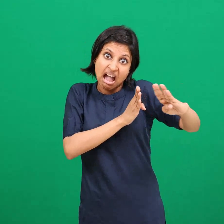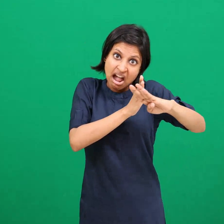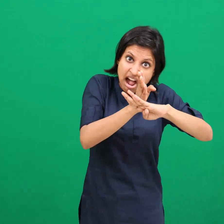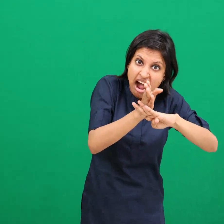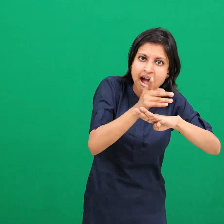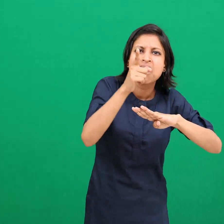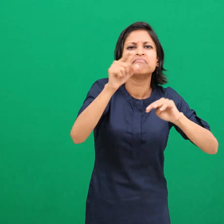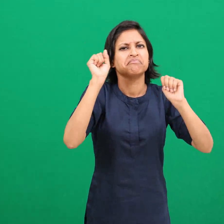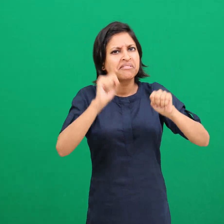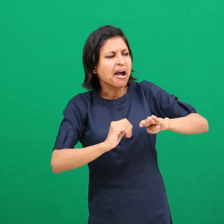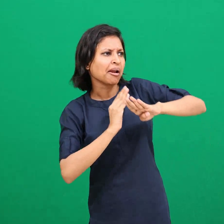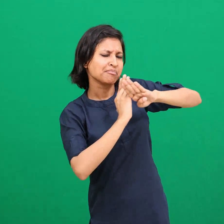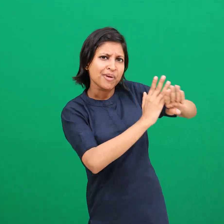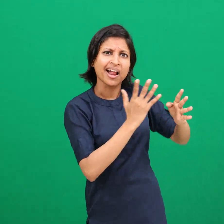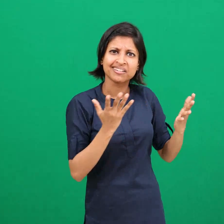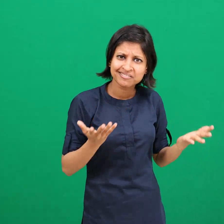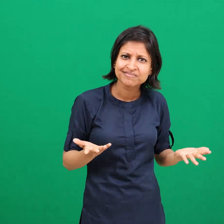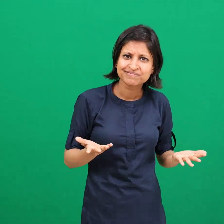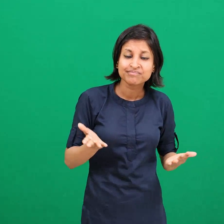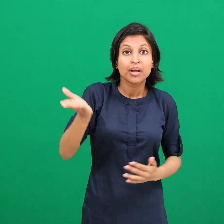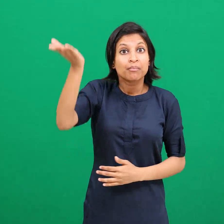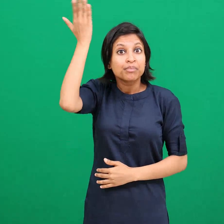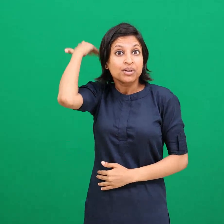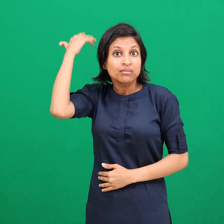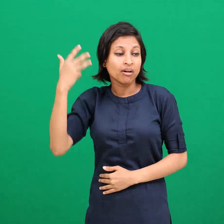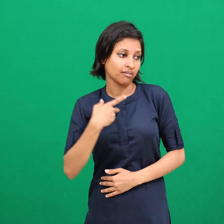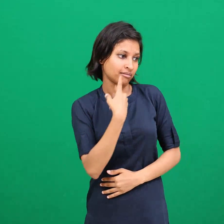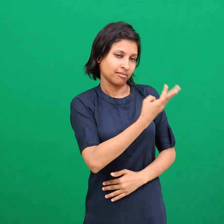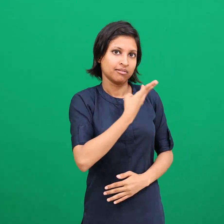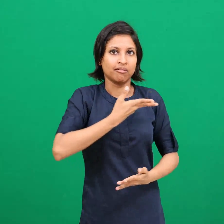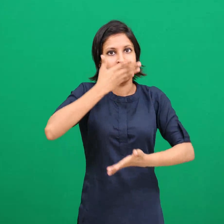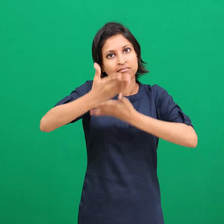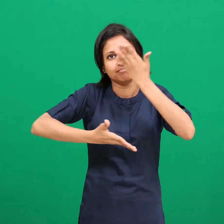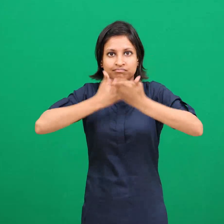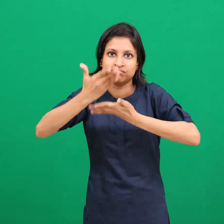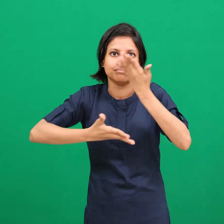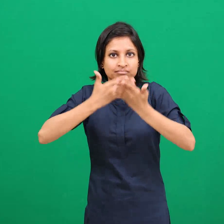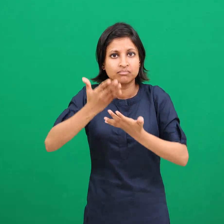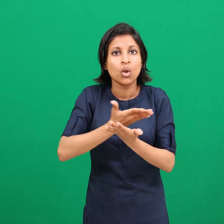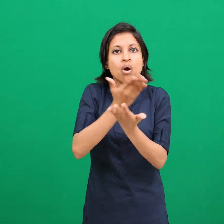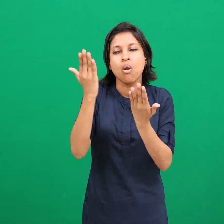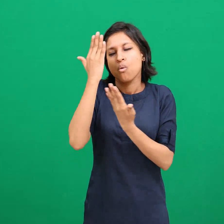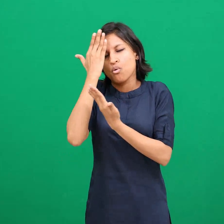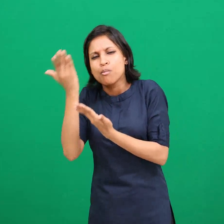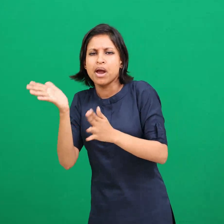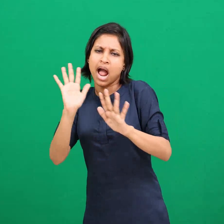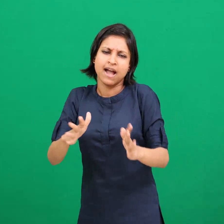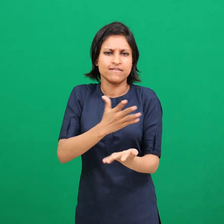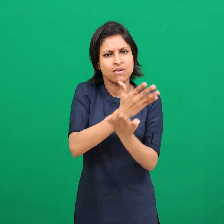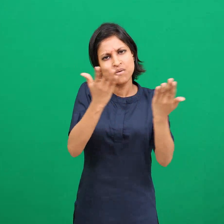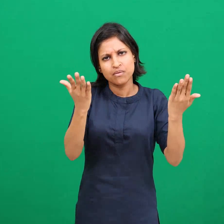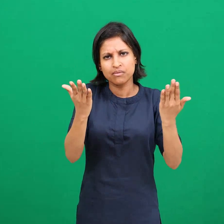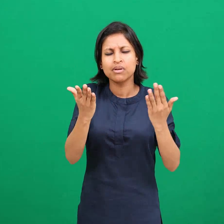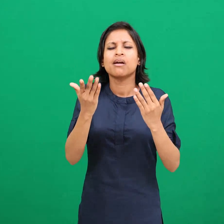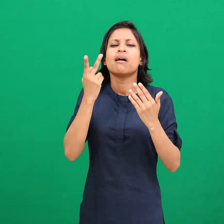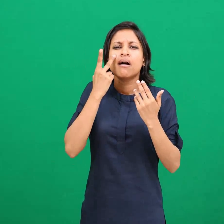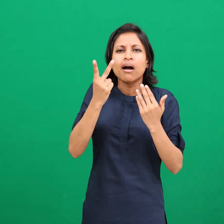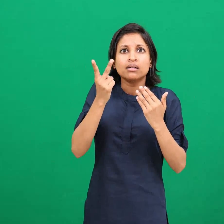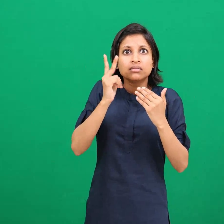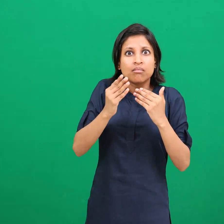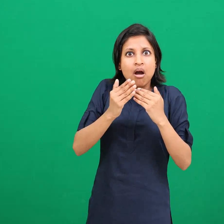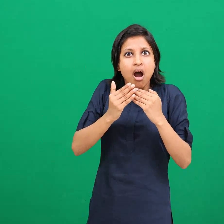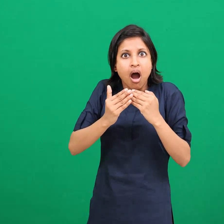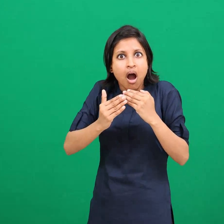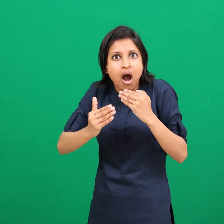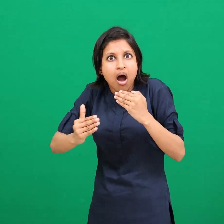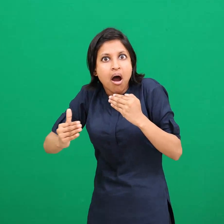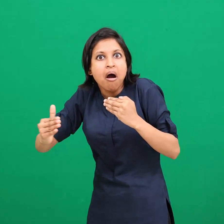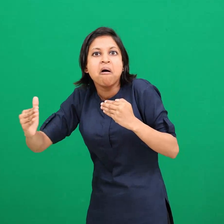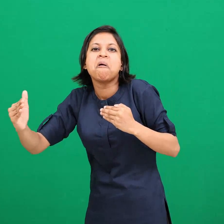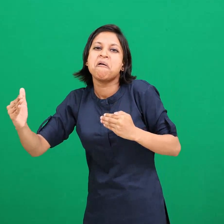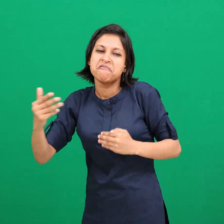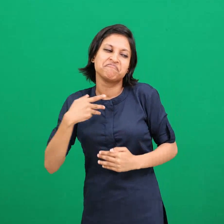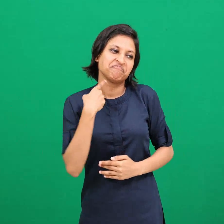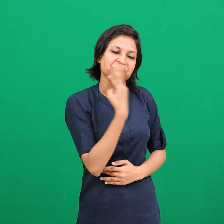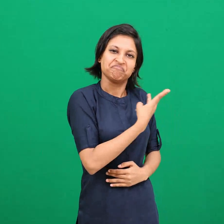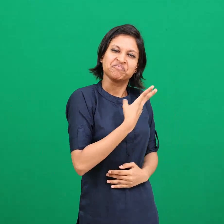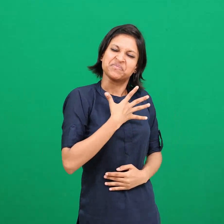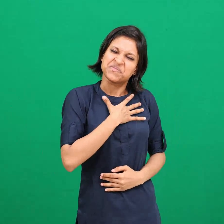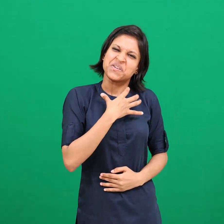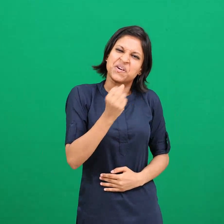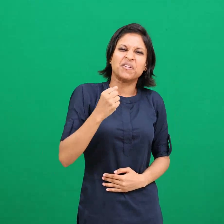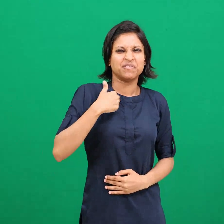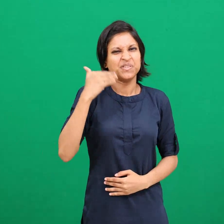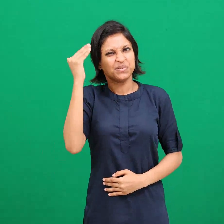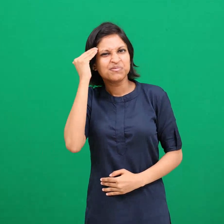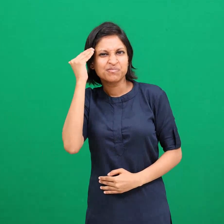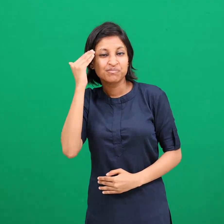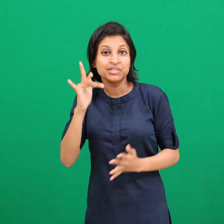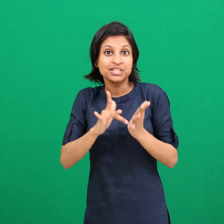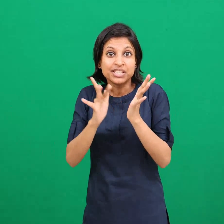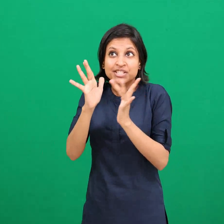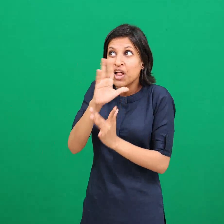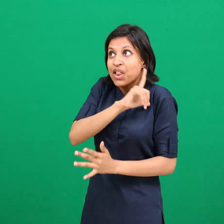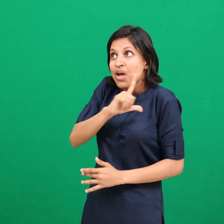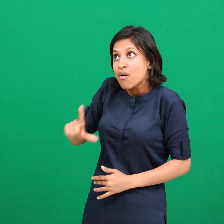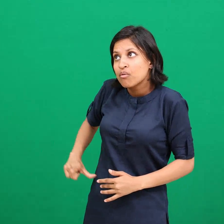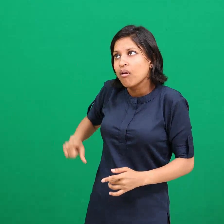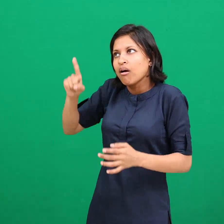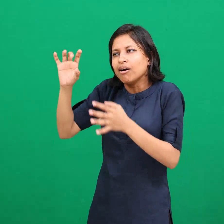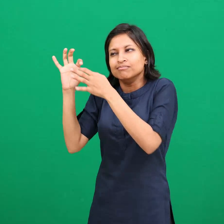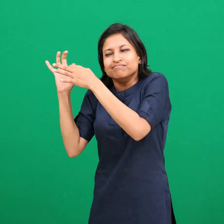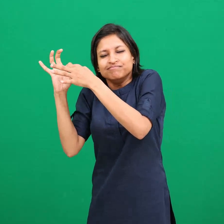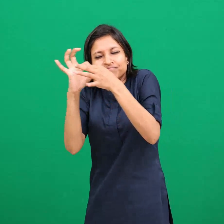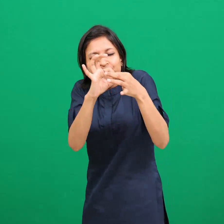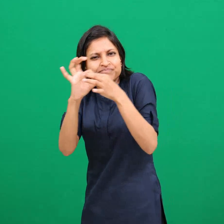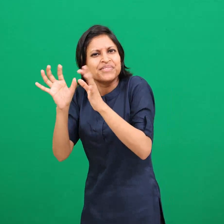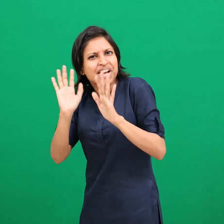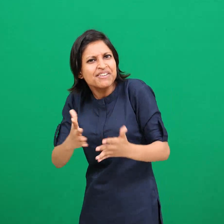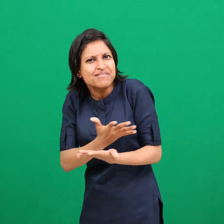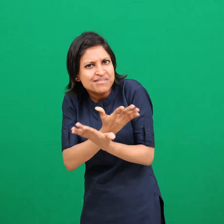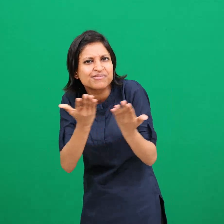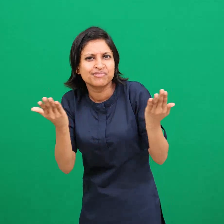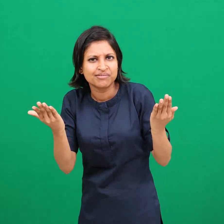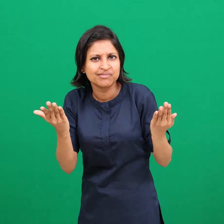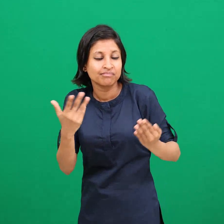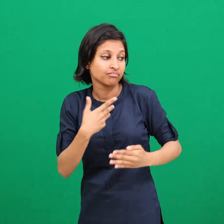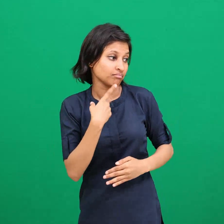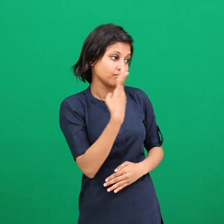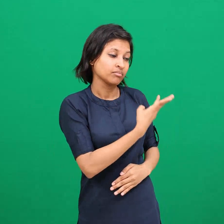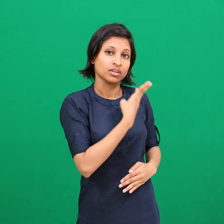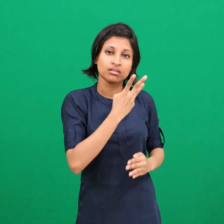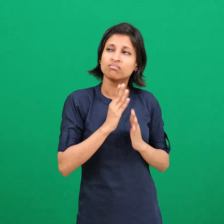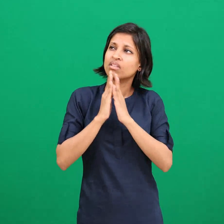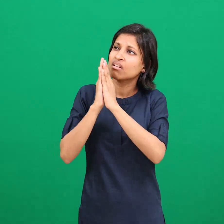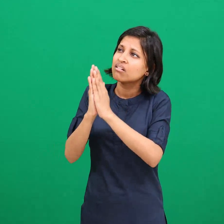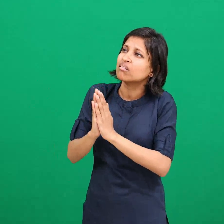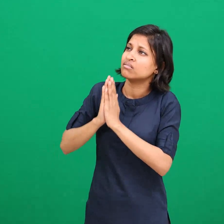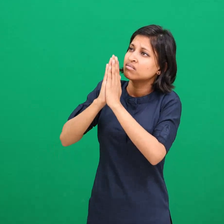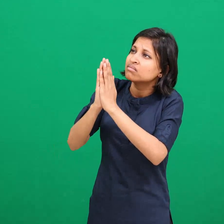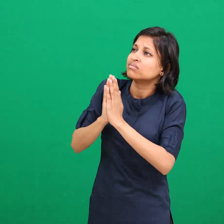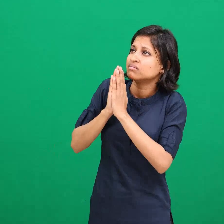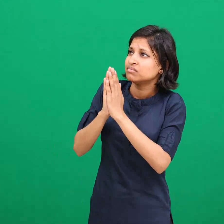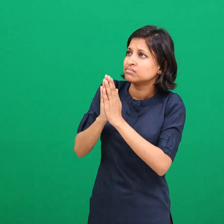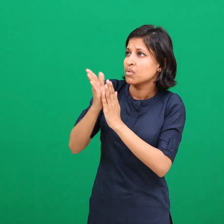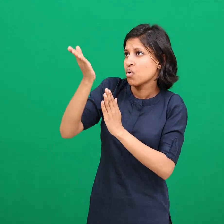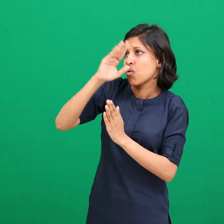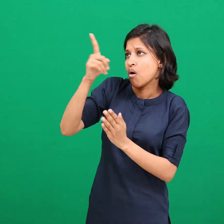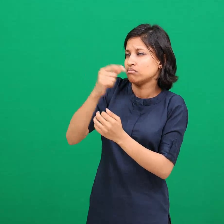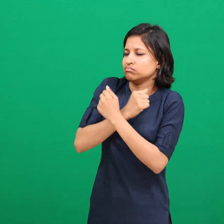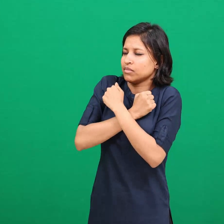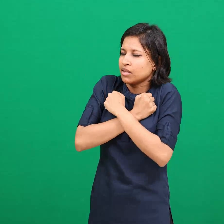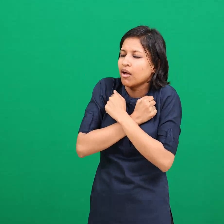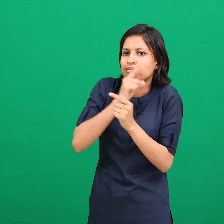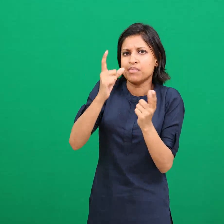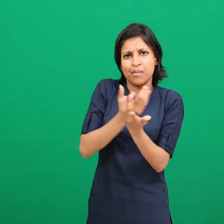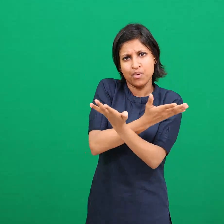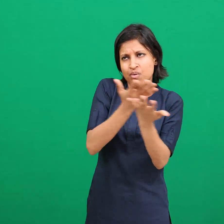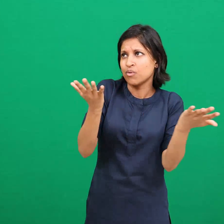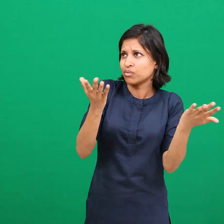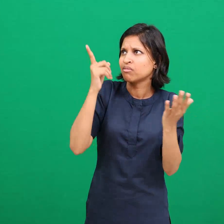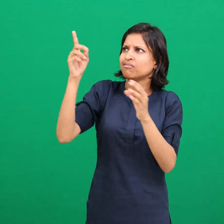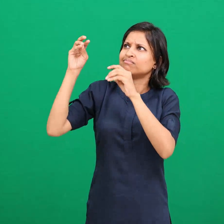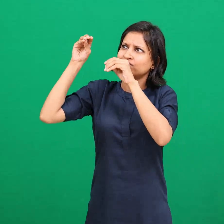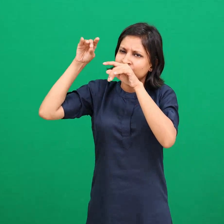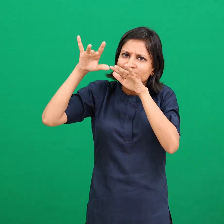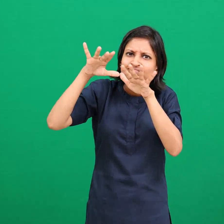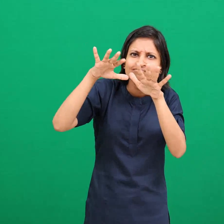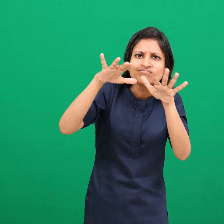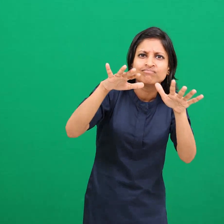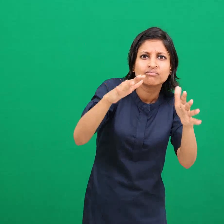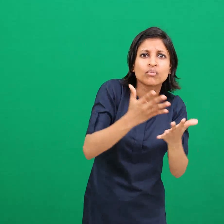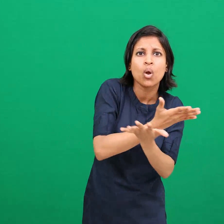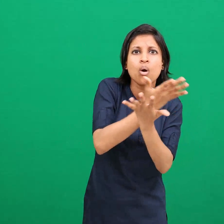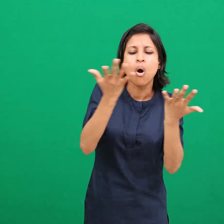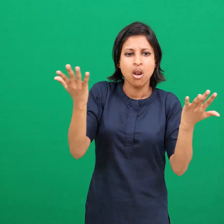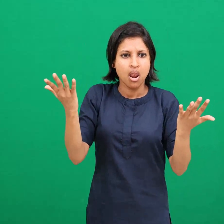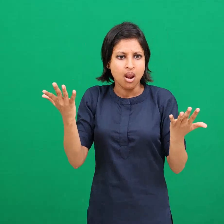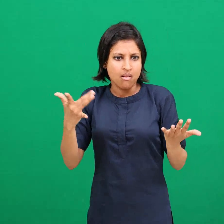But the Lord is faithful, and He will strengthen you and guard you from the evil one.